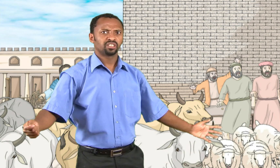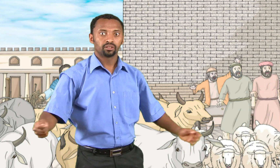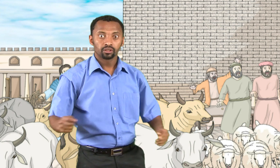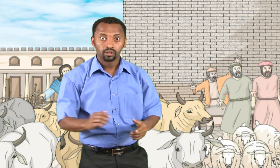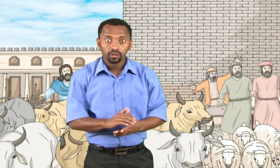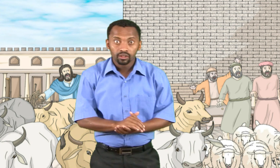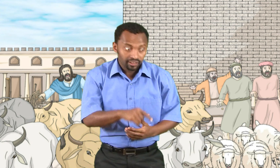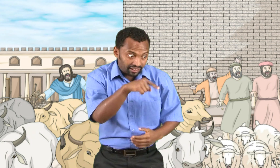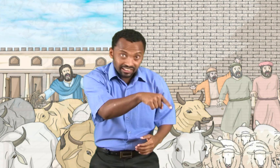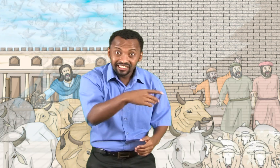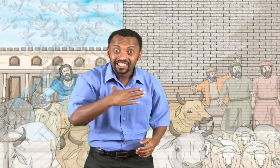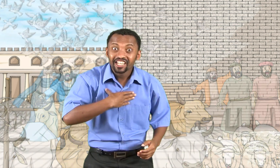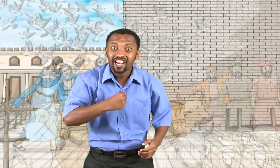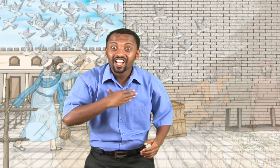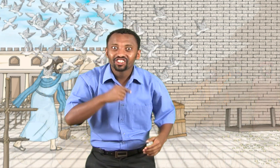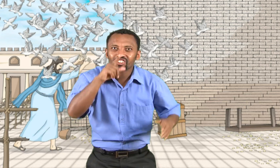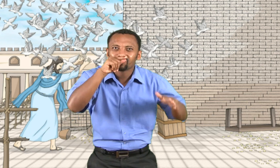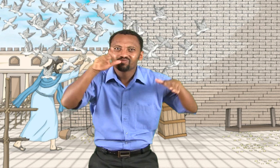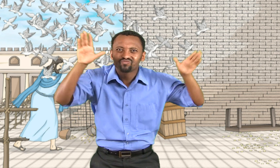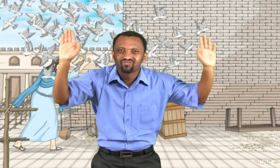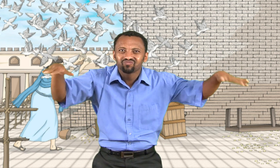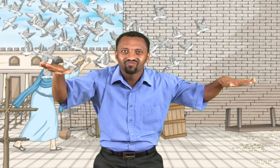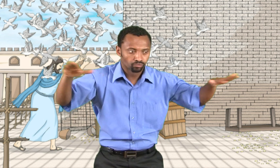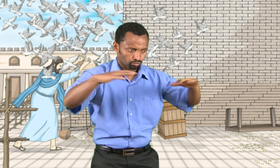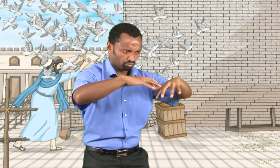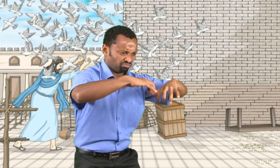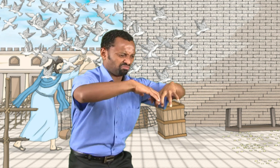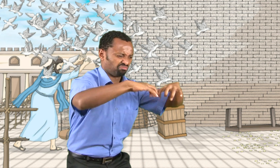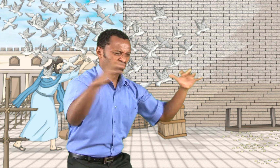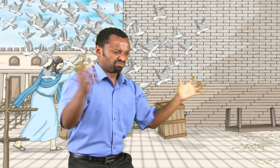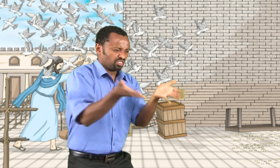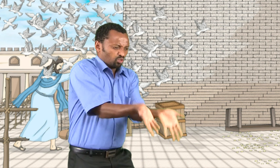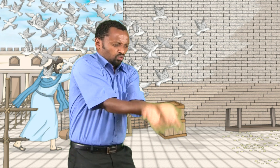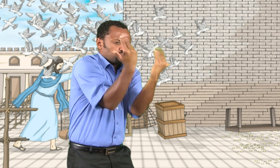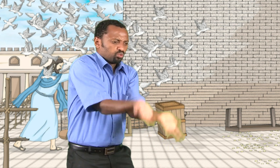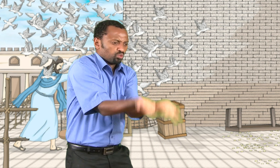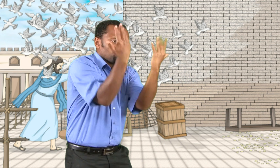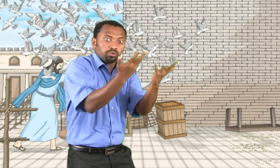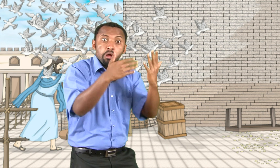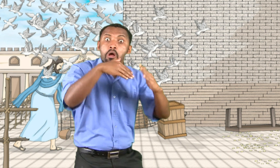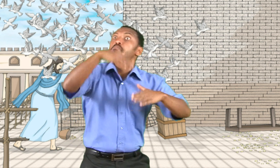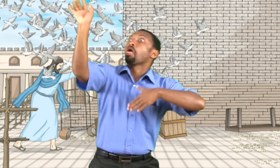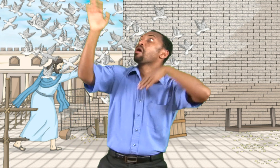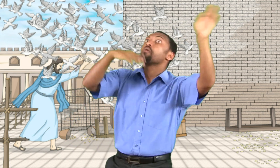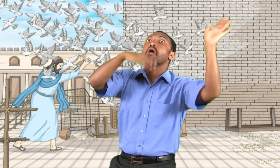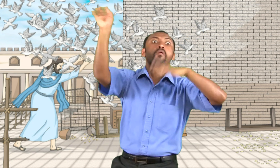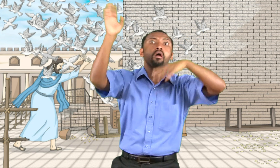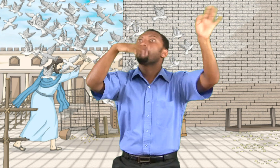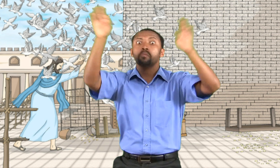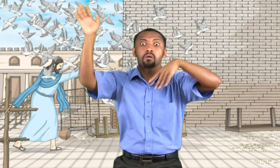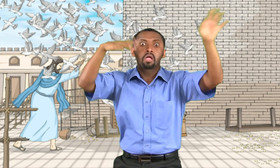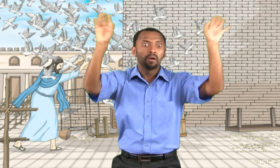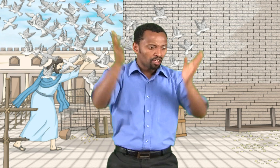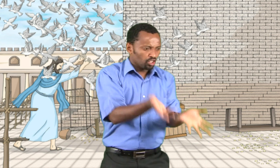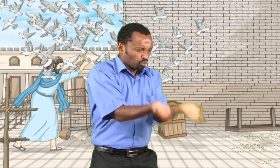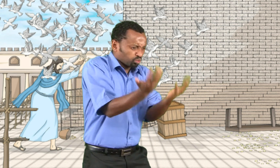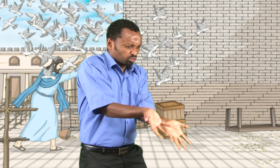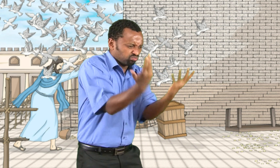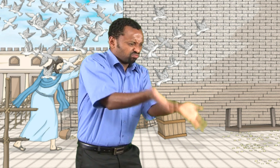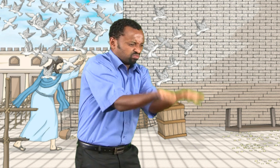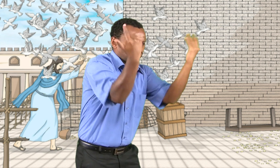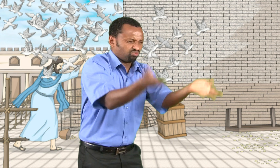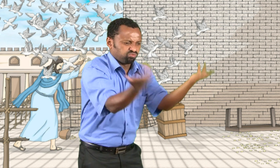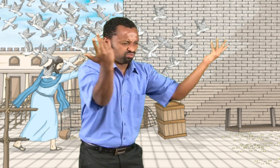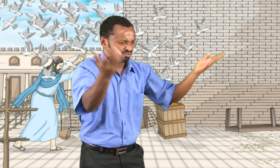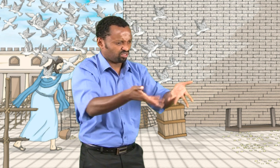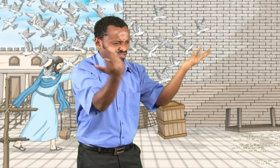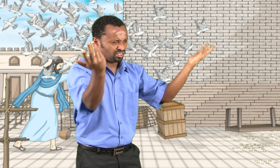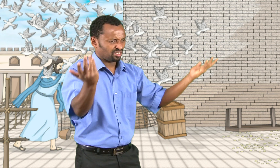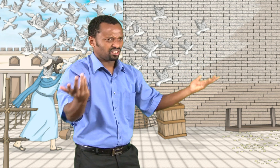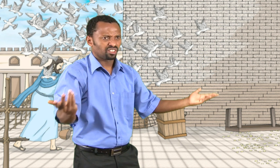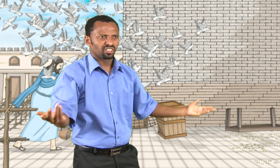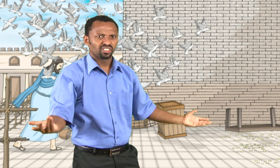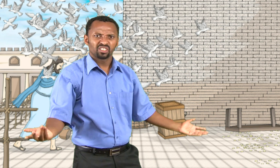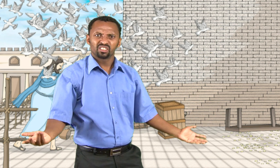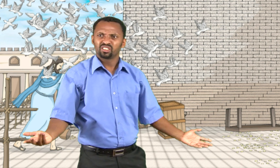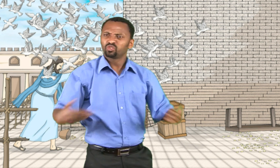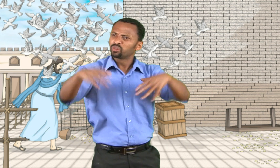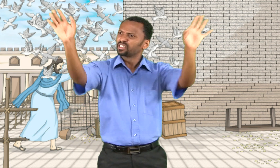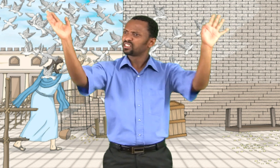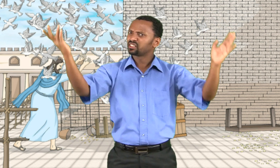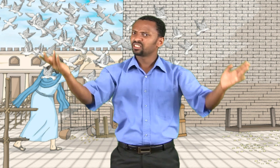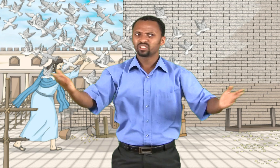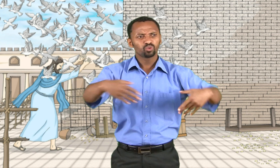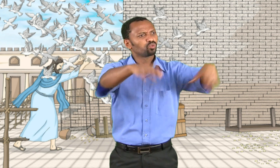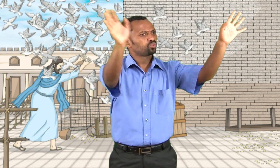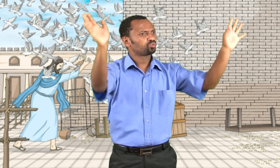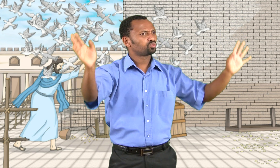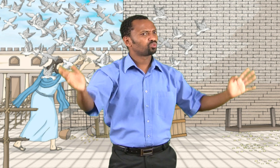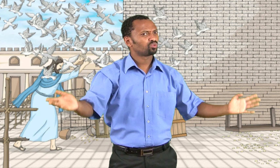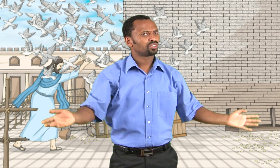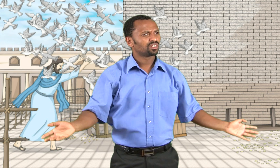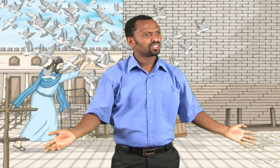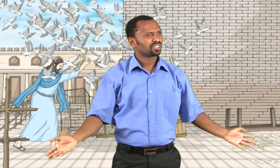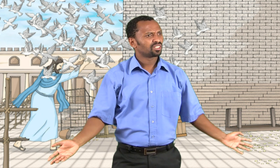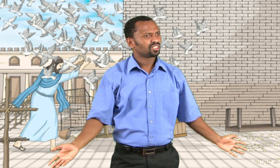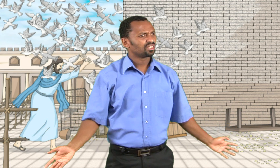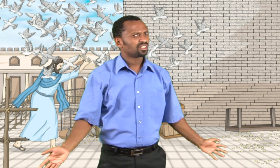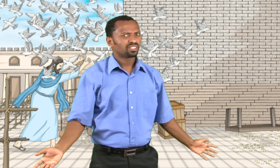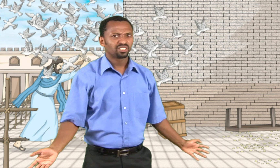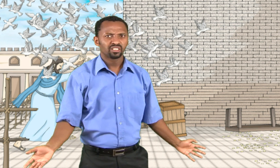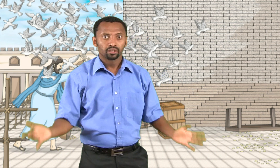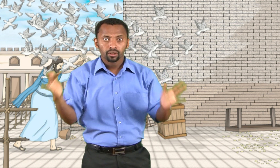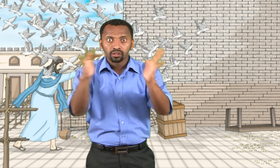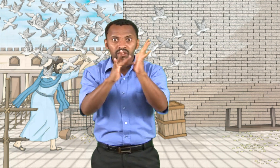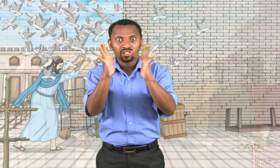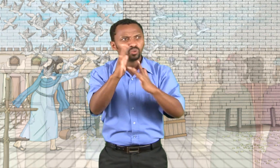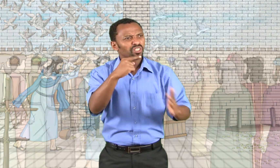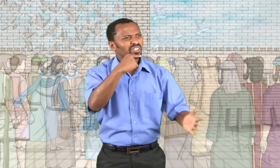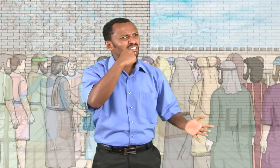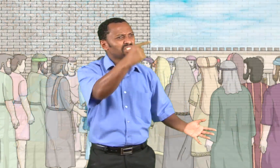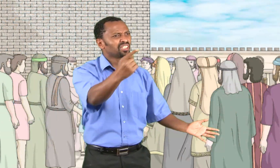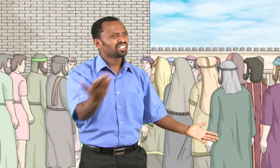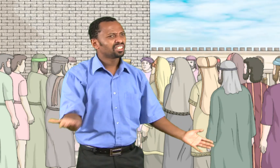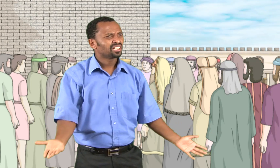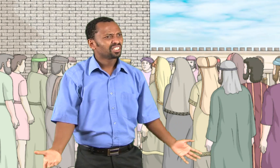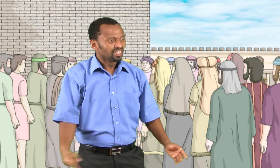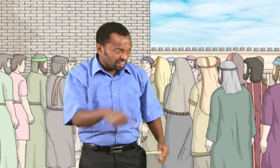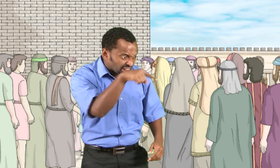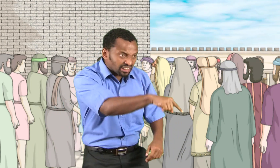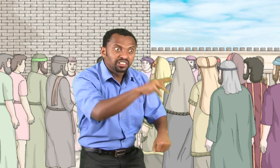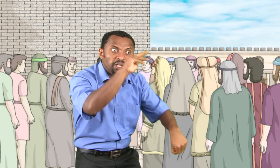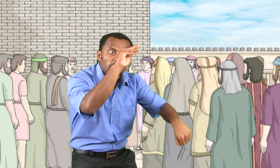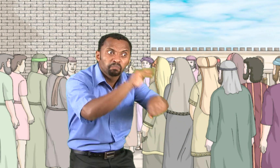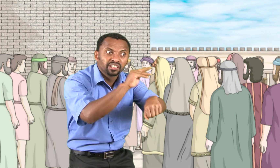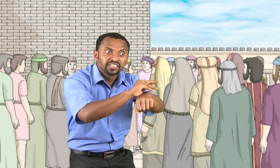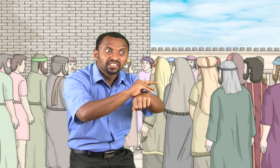To those selling doves He said, “Get these out of here!